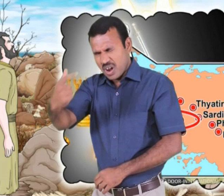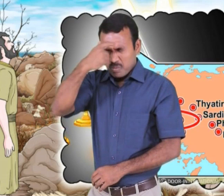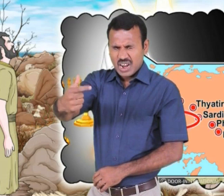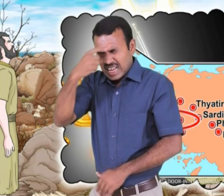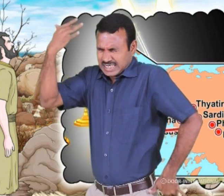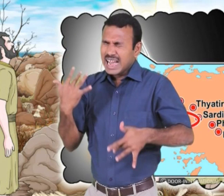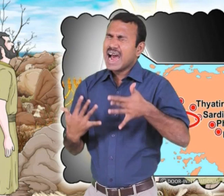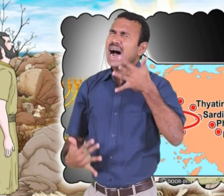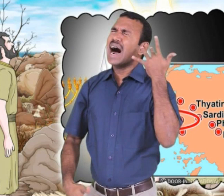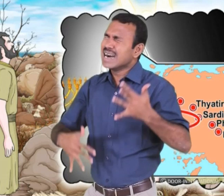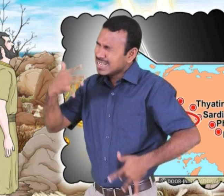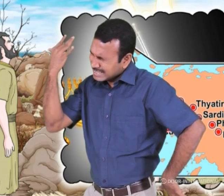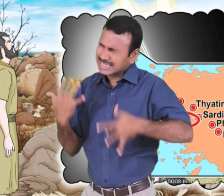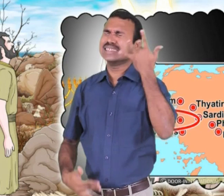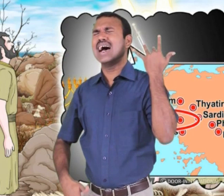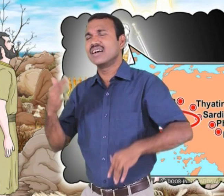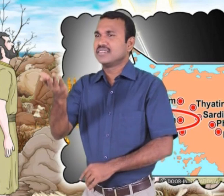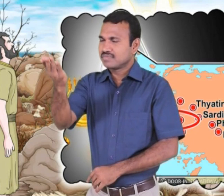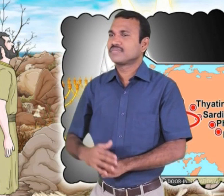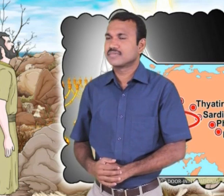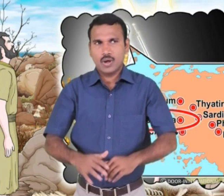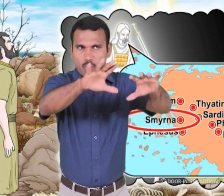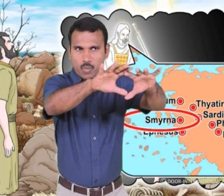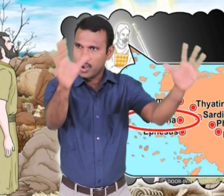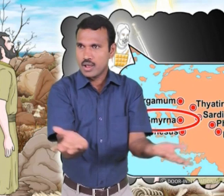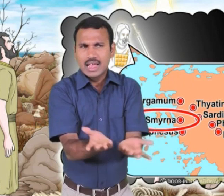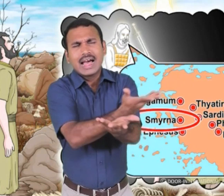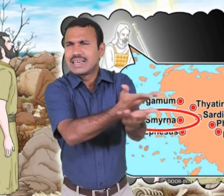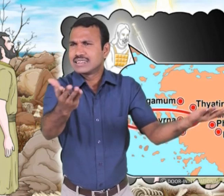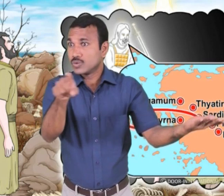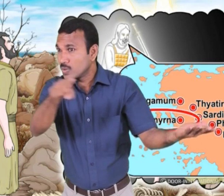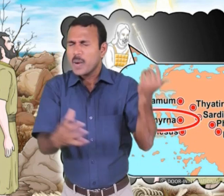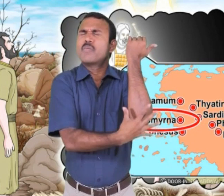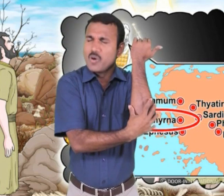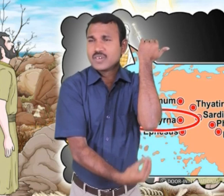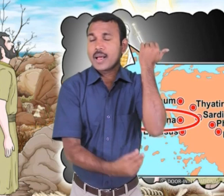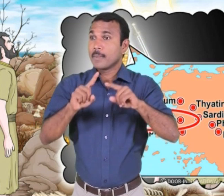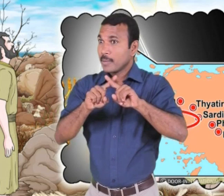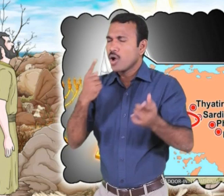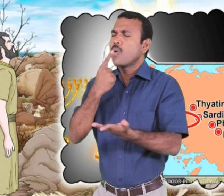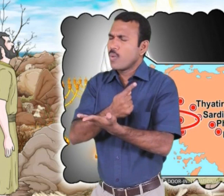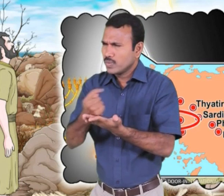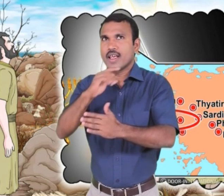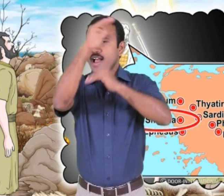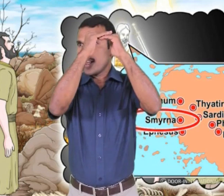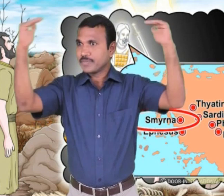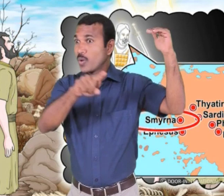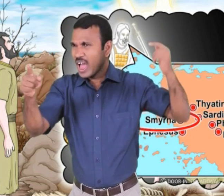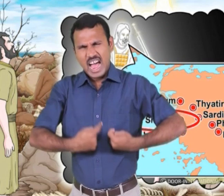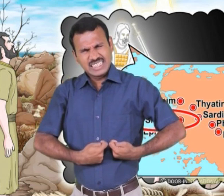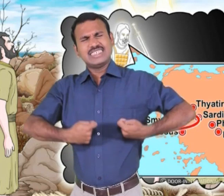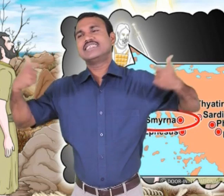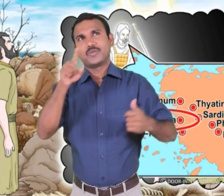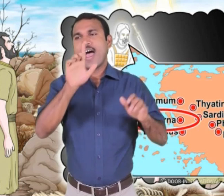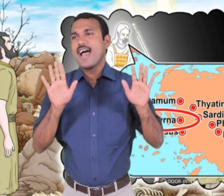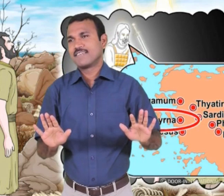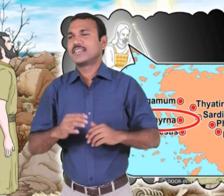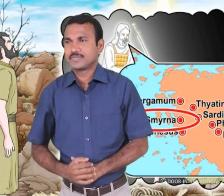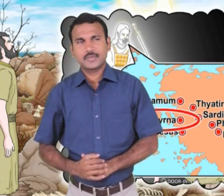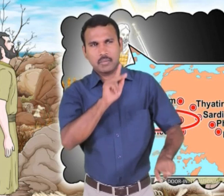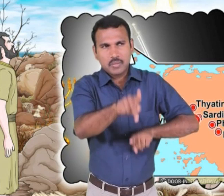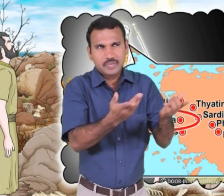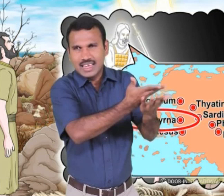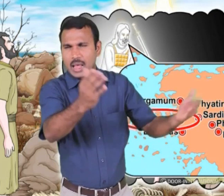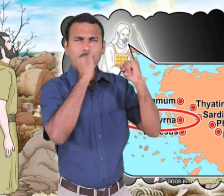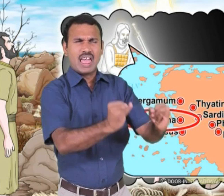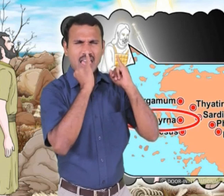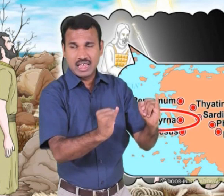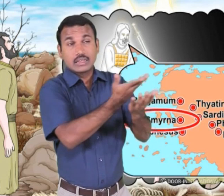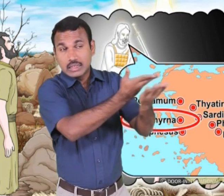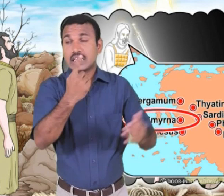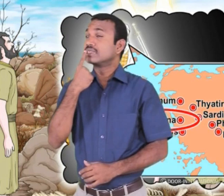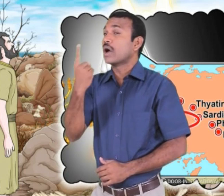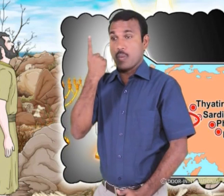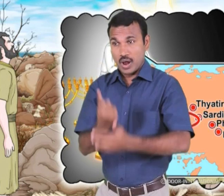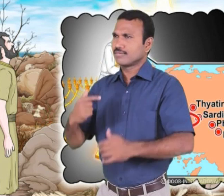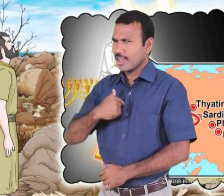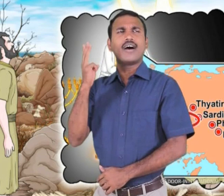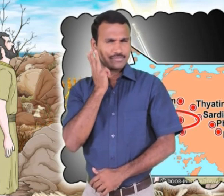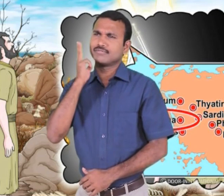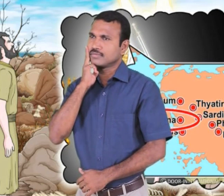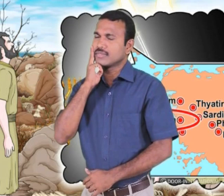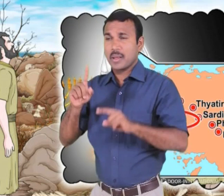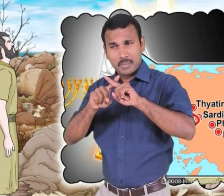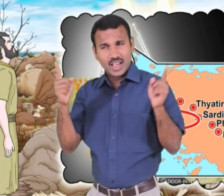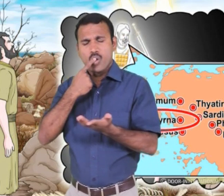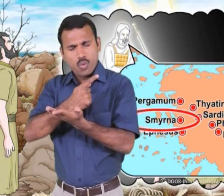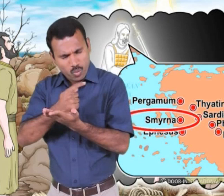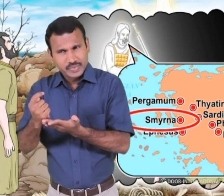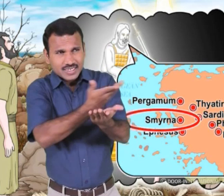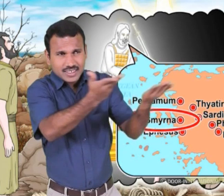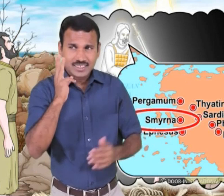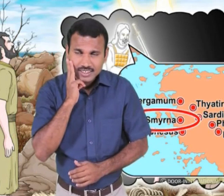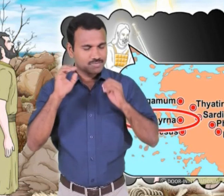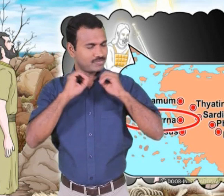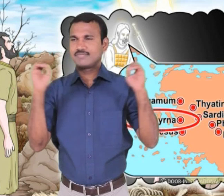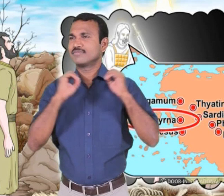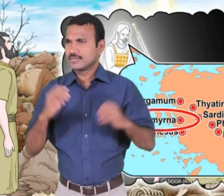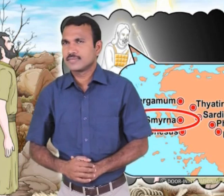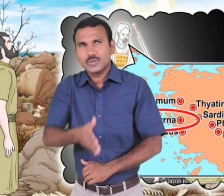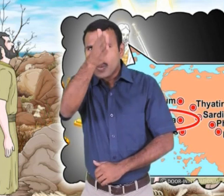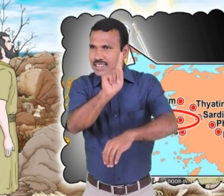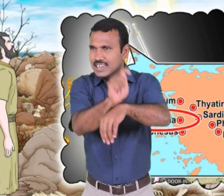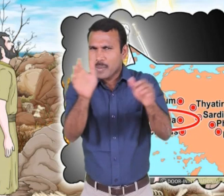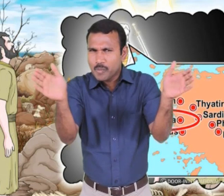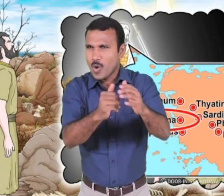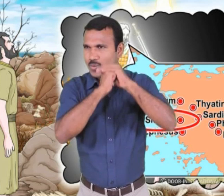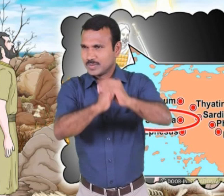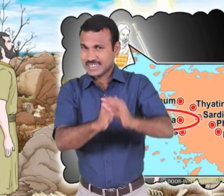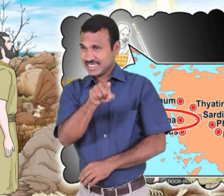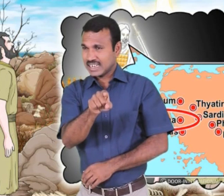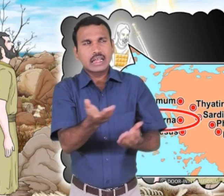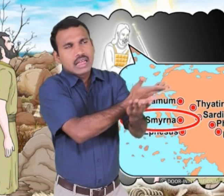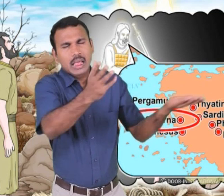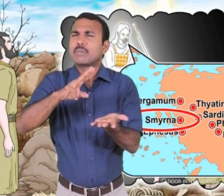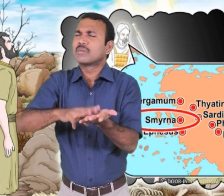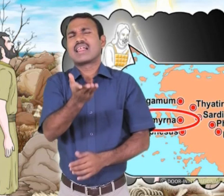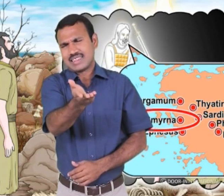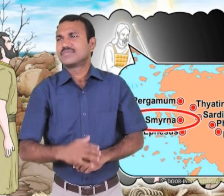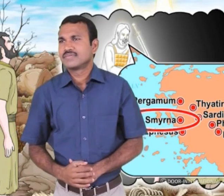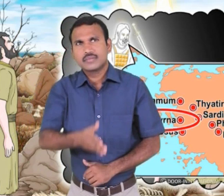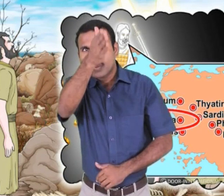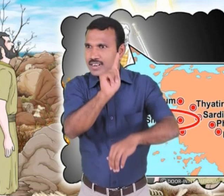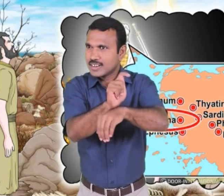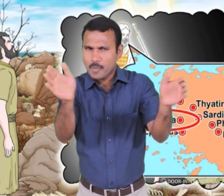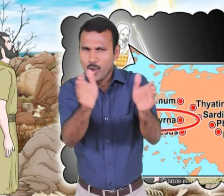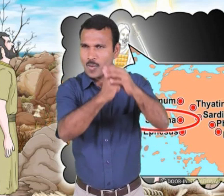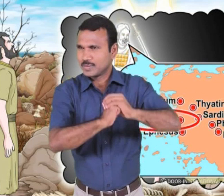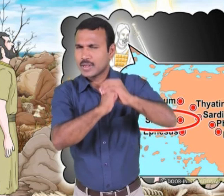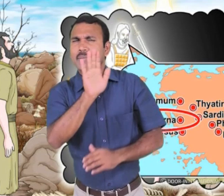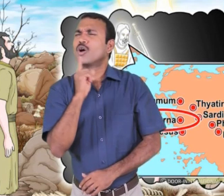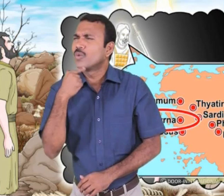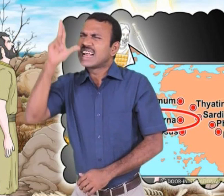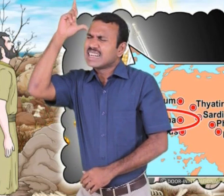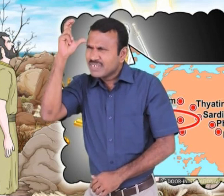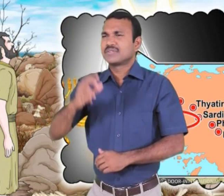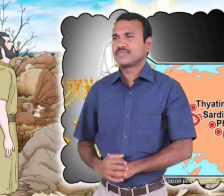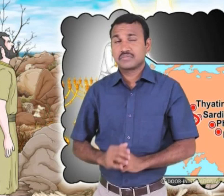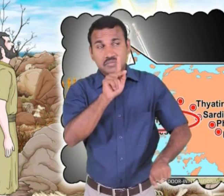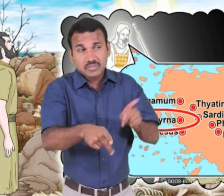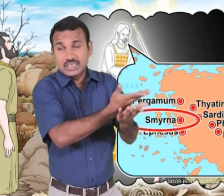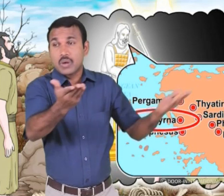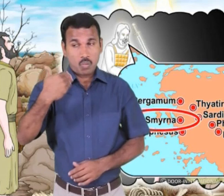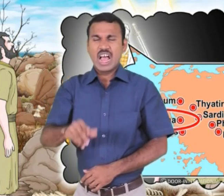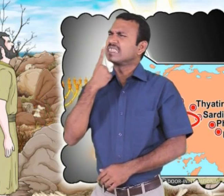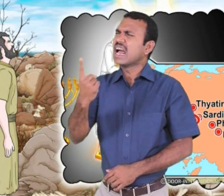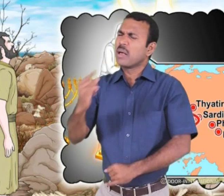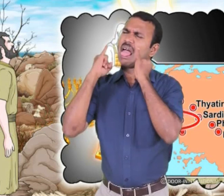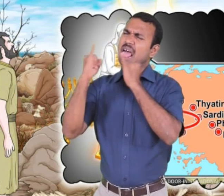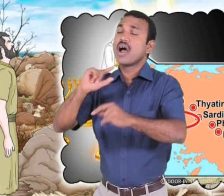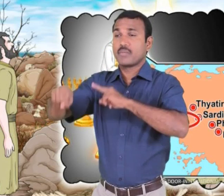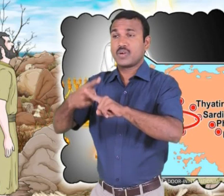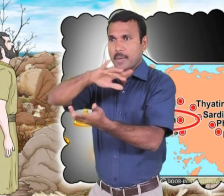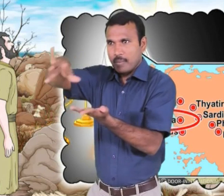And I am aware of the slander of those who falsely claim to be Jews, but are in fact a synagogue of Satan.